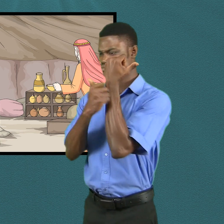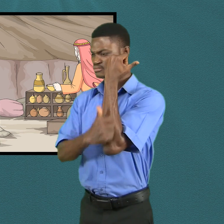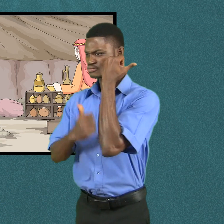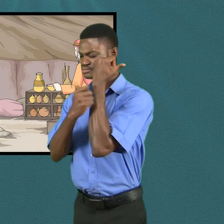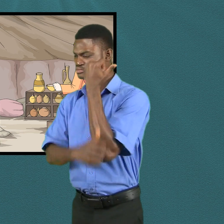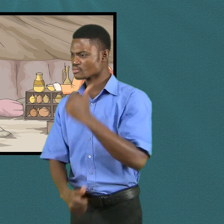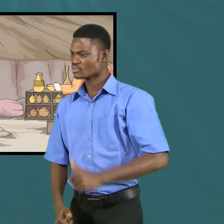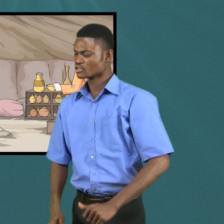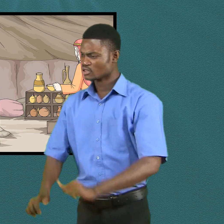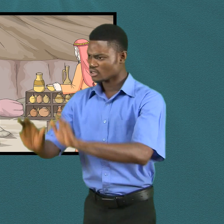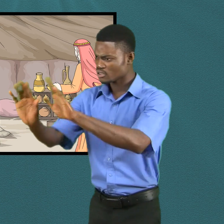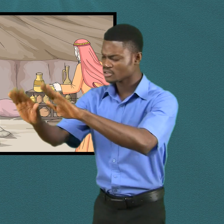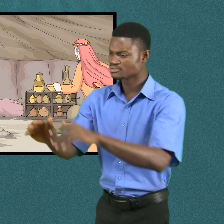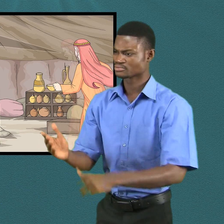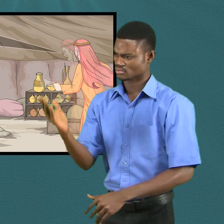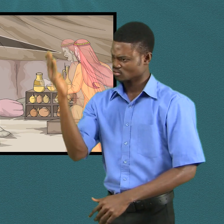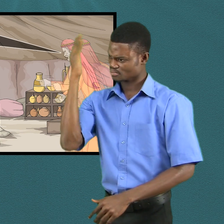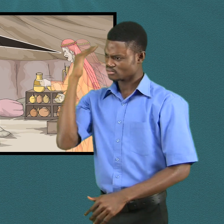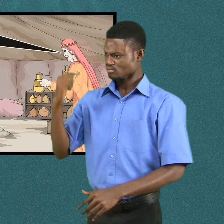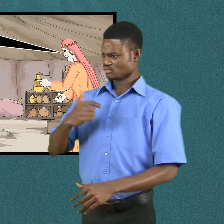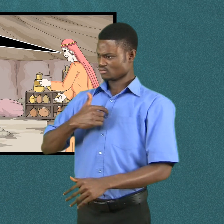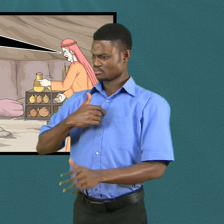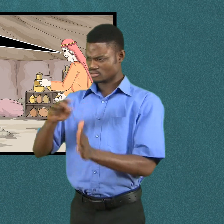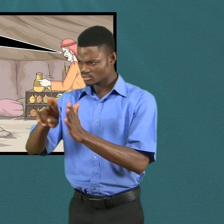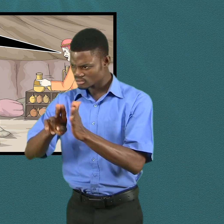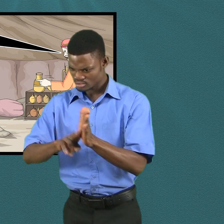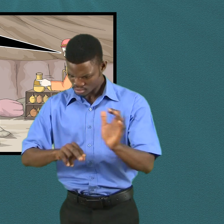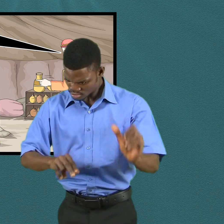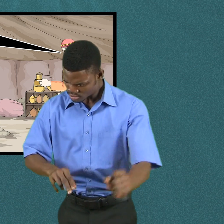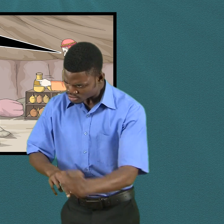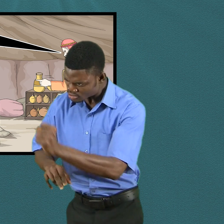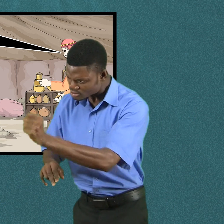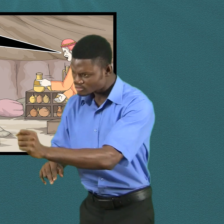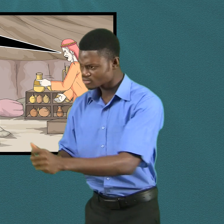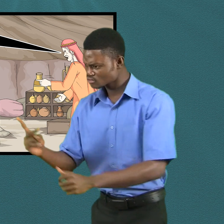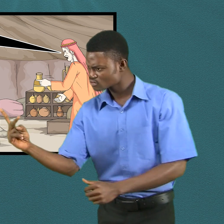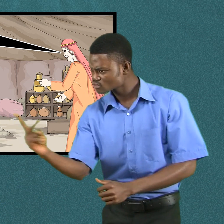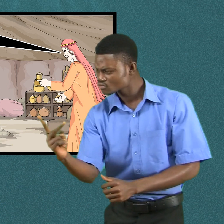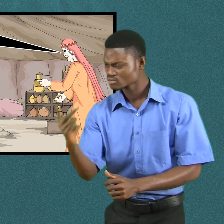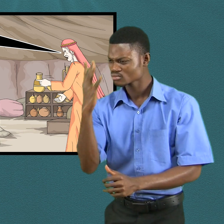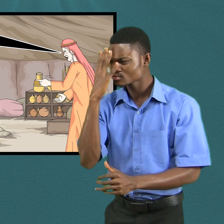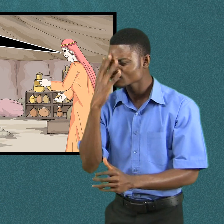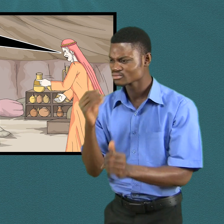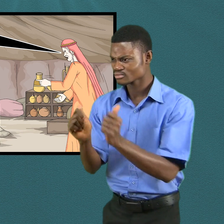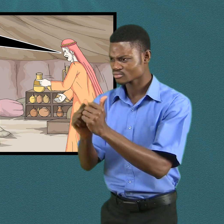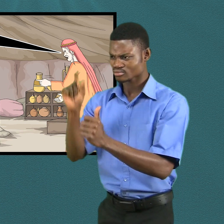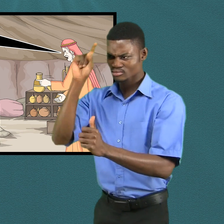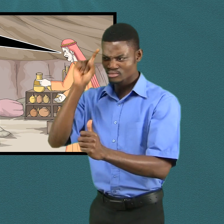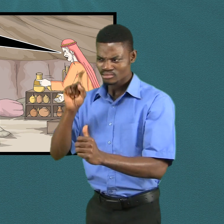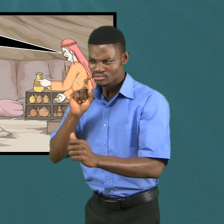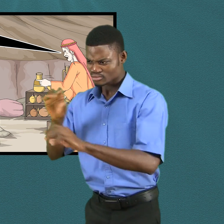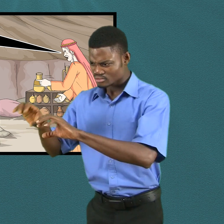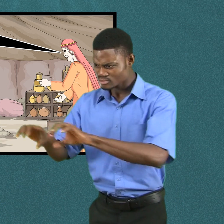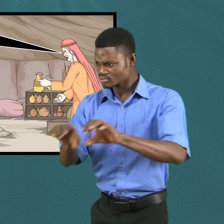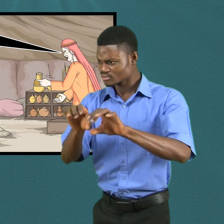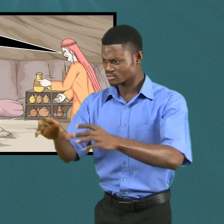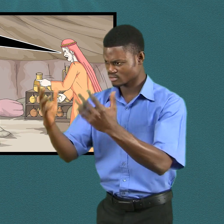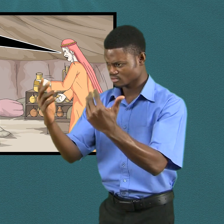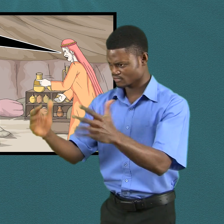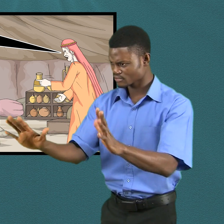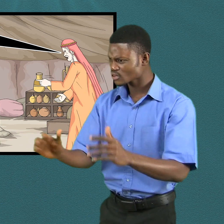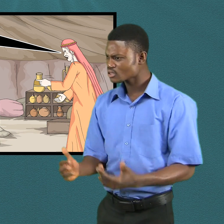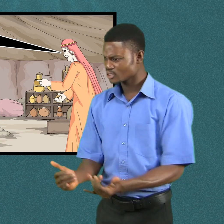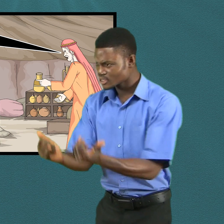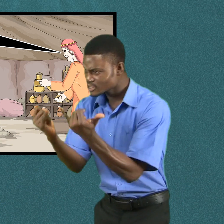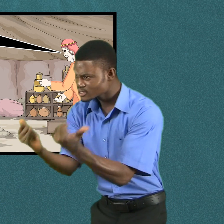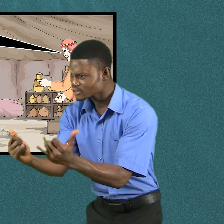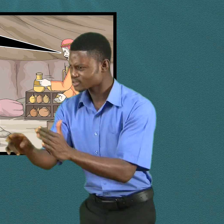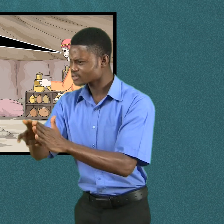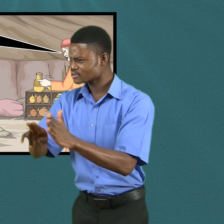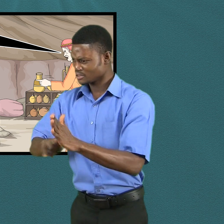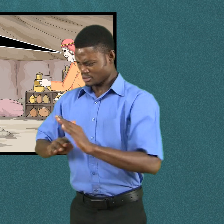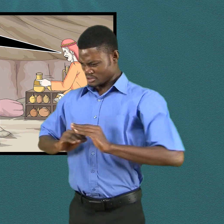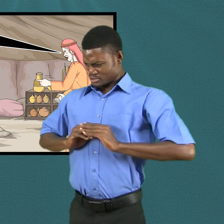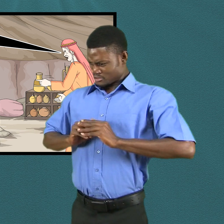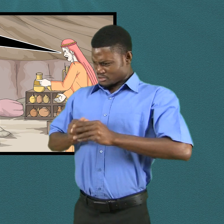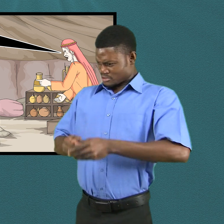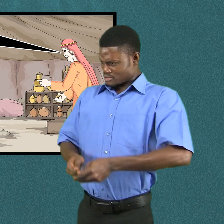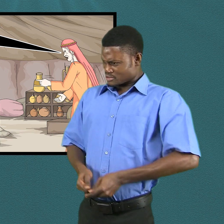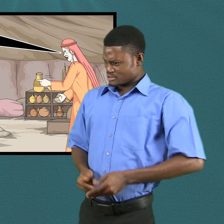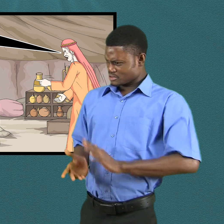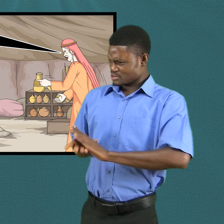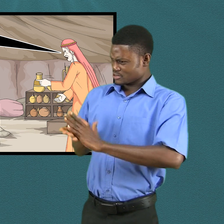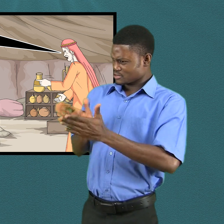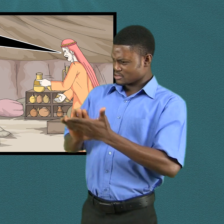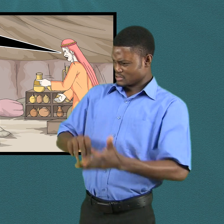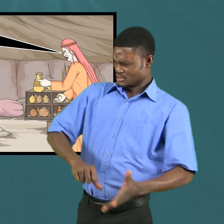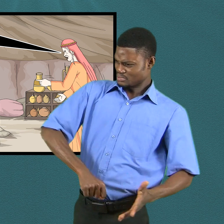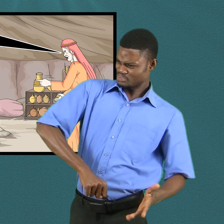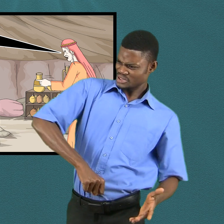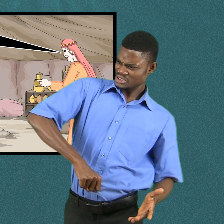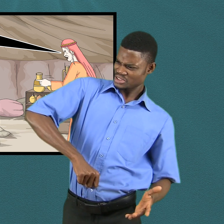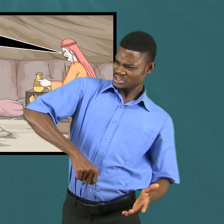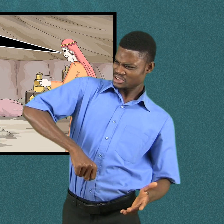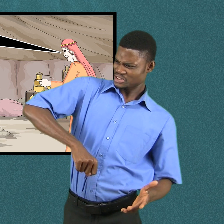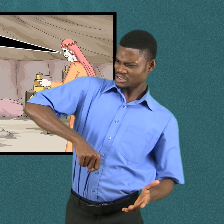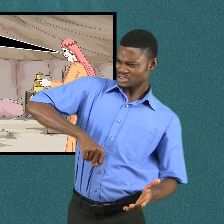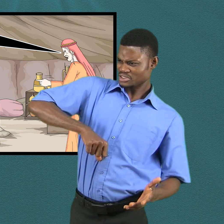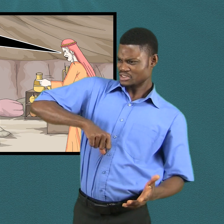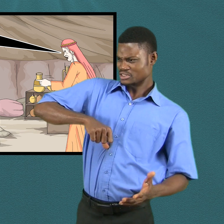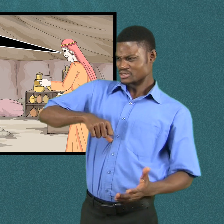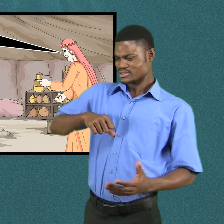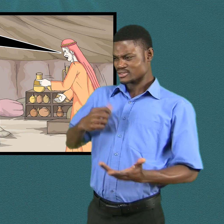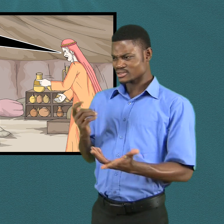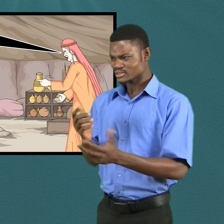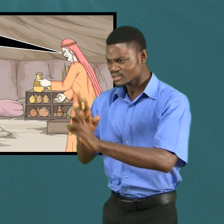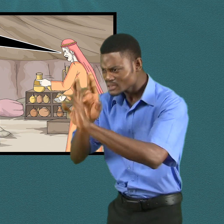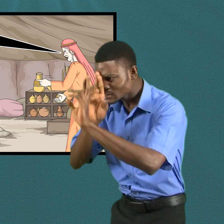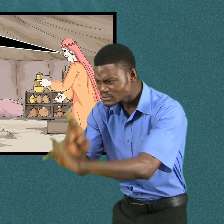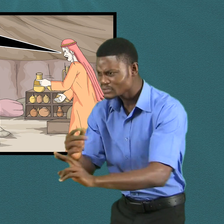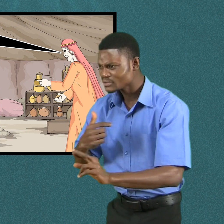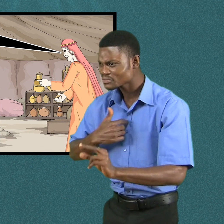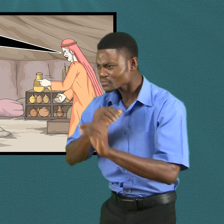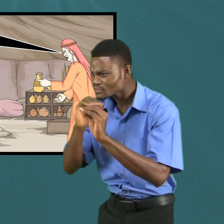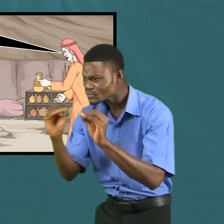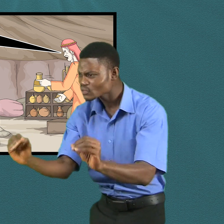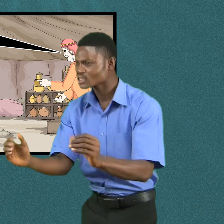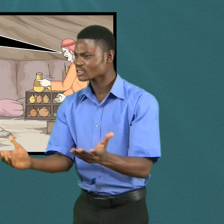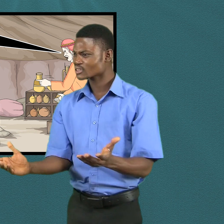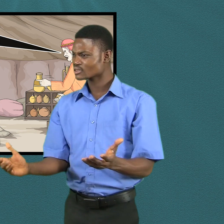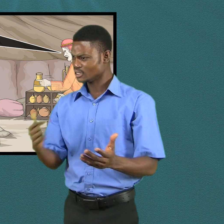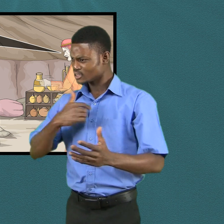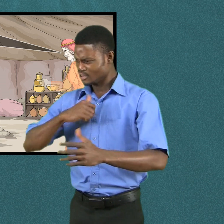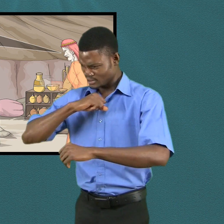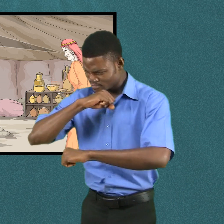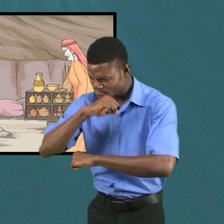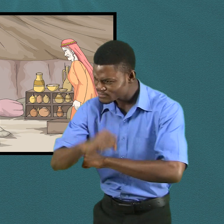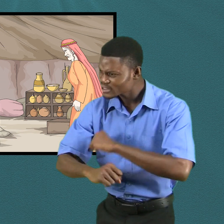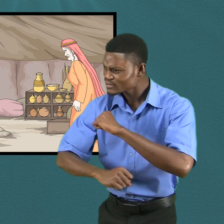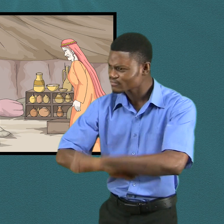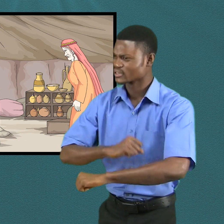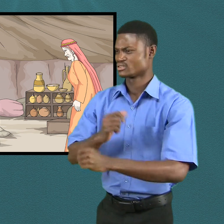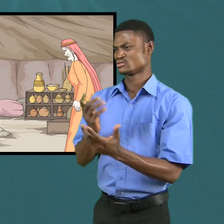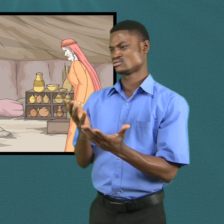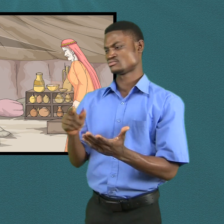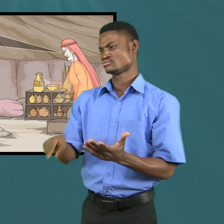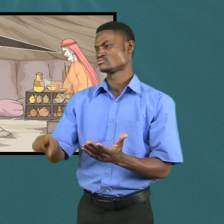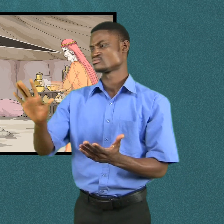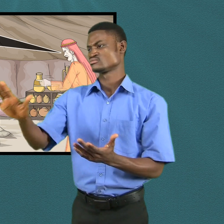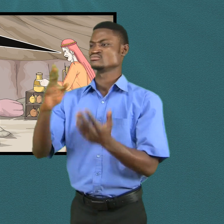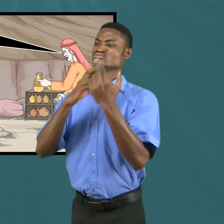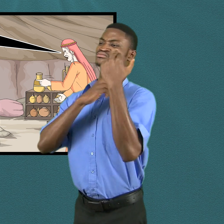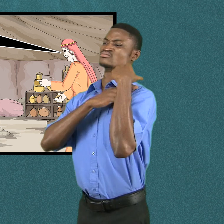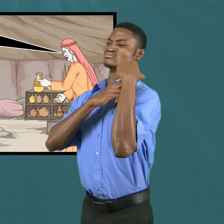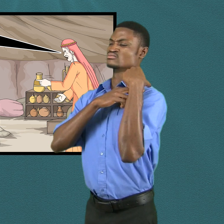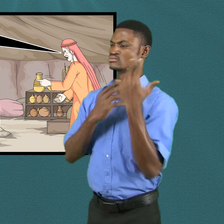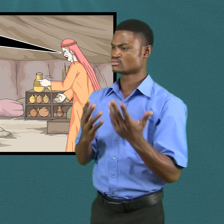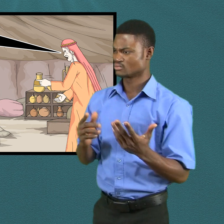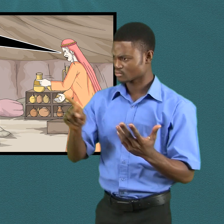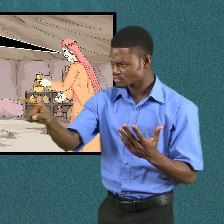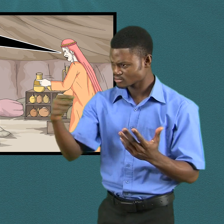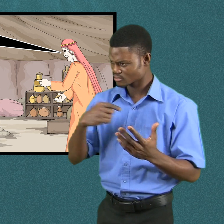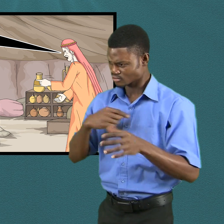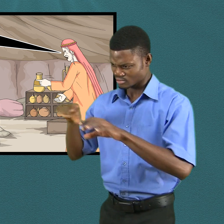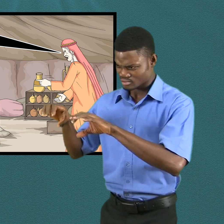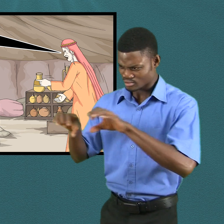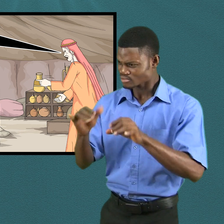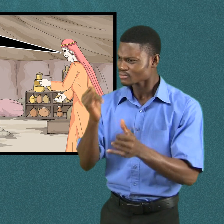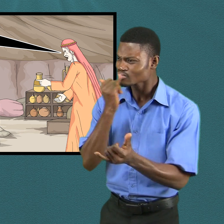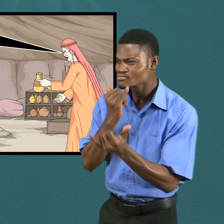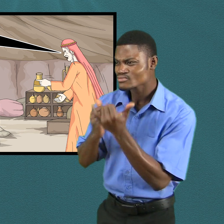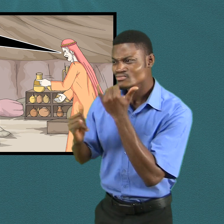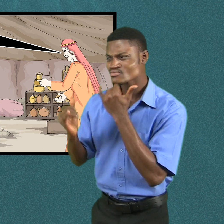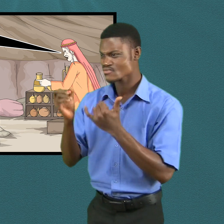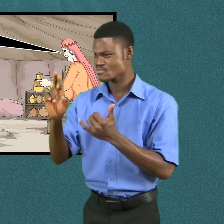I delivered my servant into your arms, and ever since she saw that she was pregnant, she has treated me with contempt.